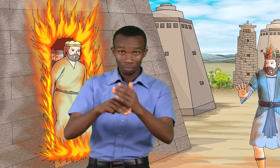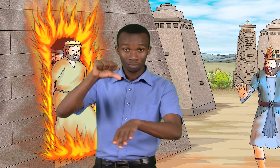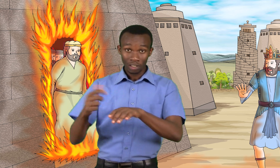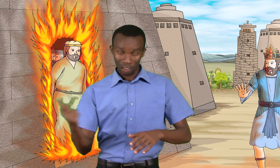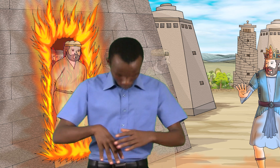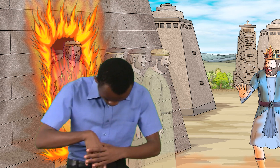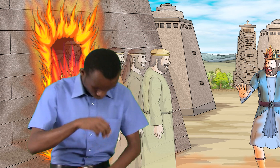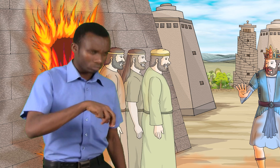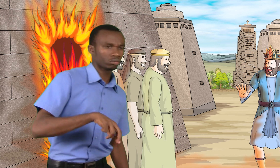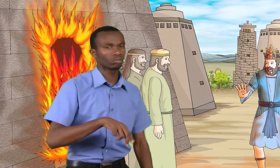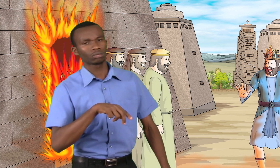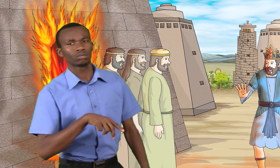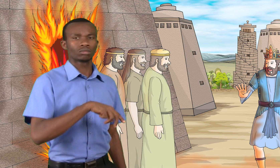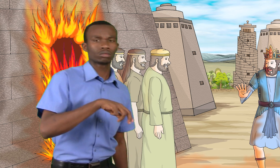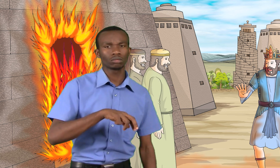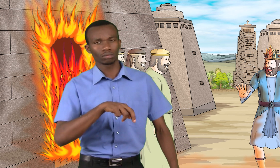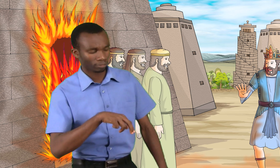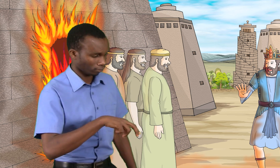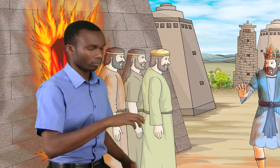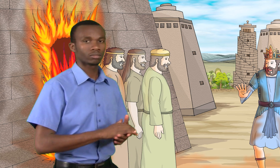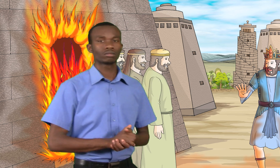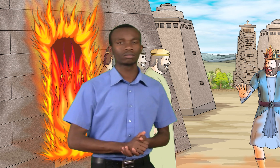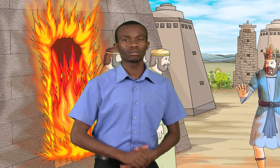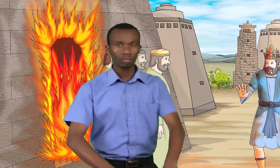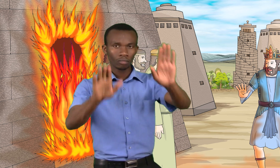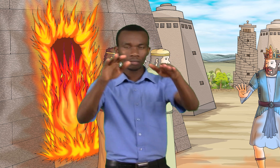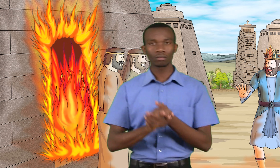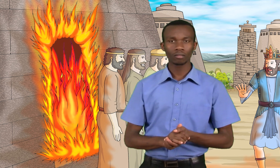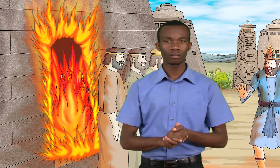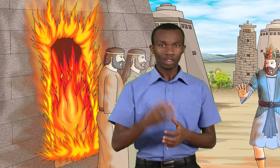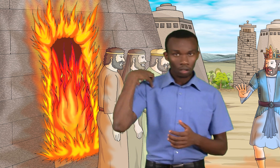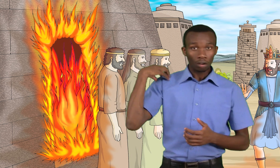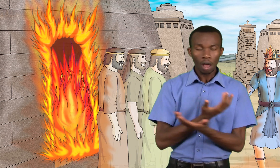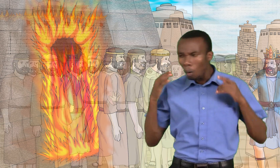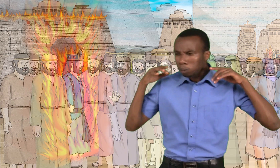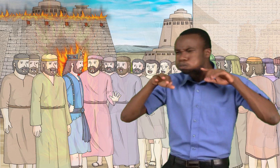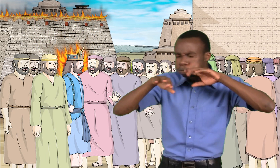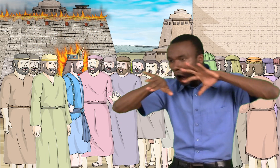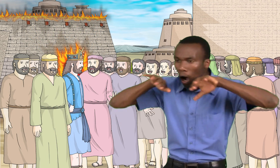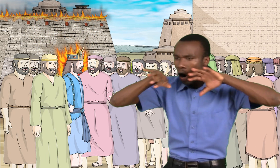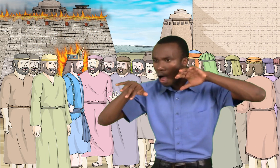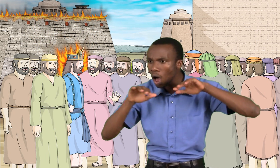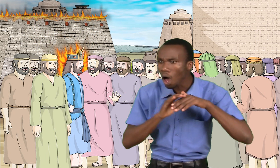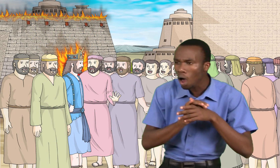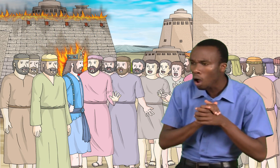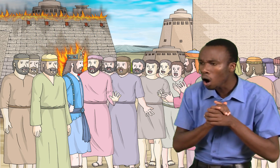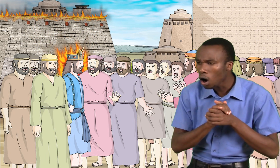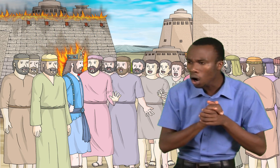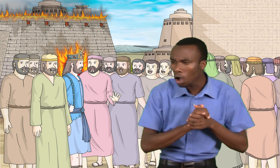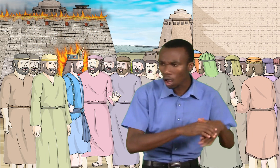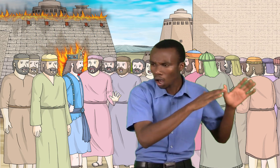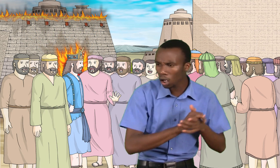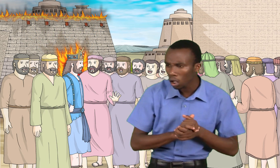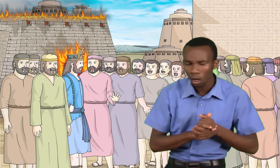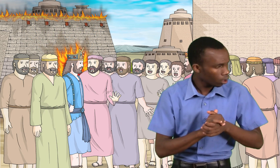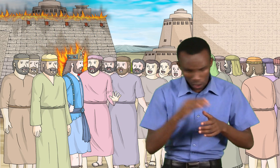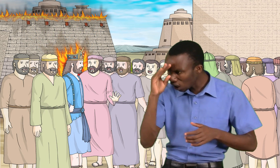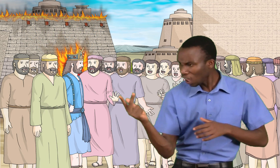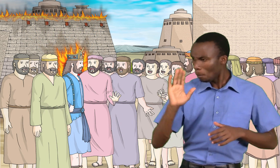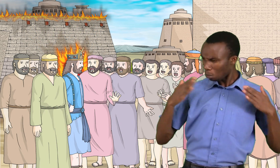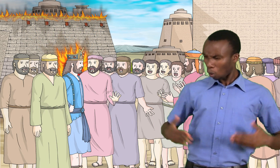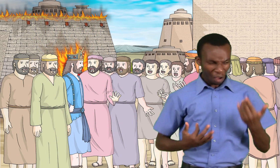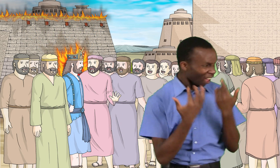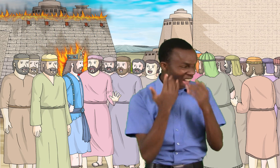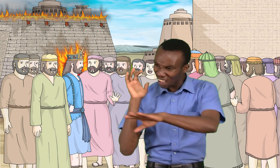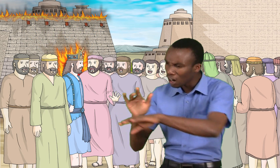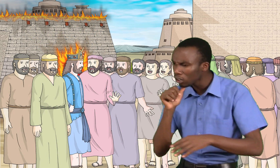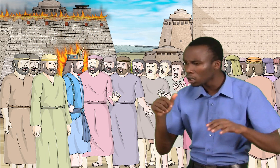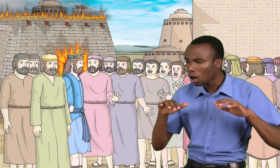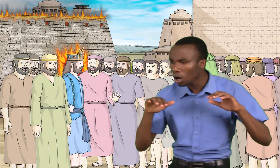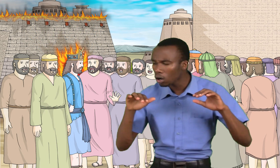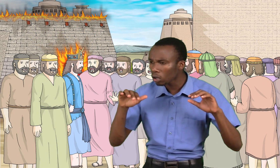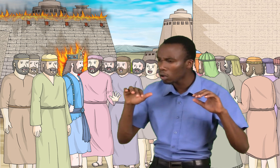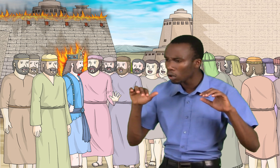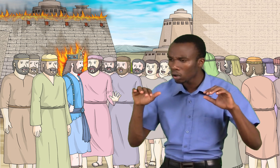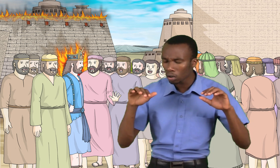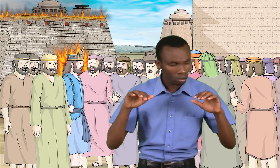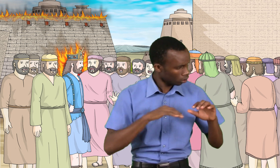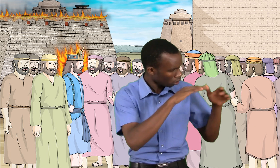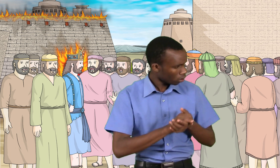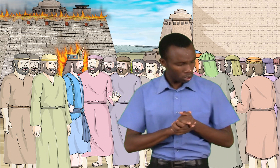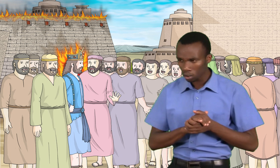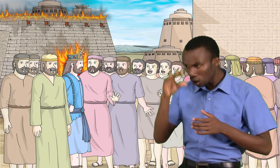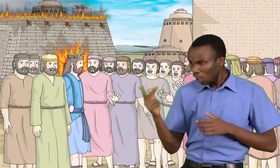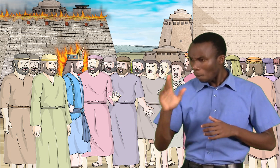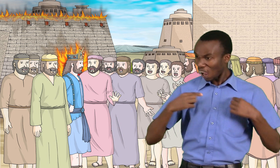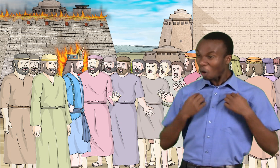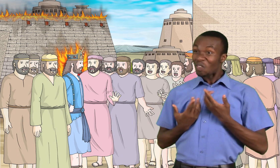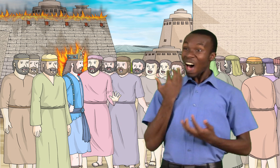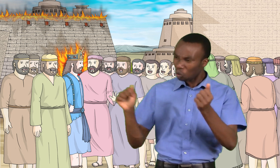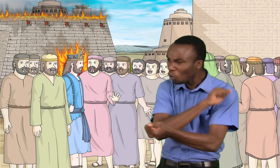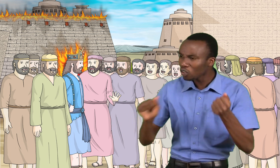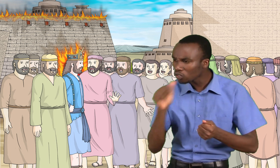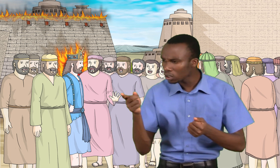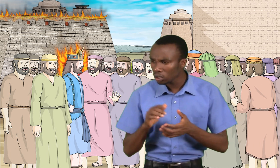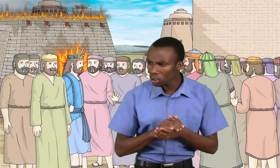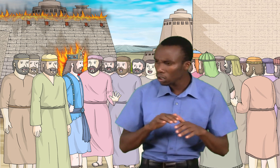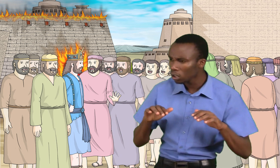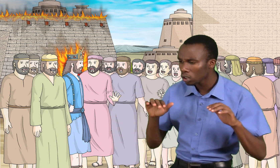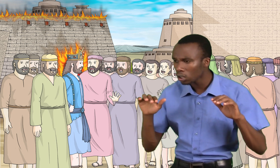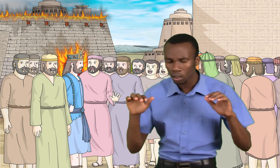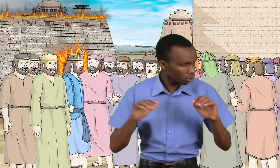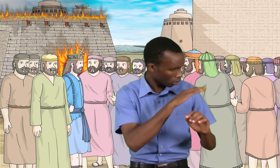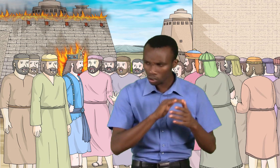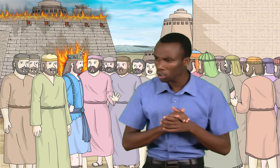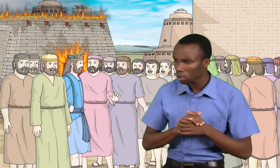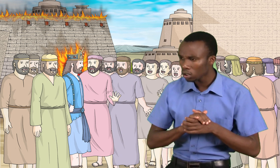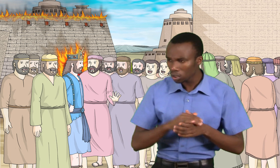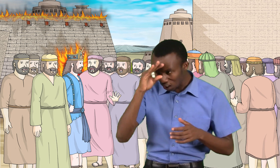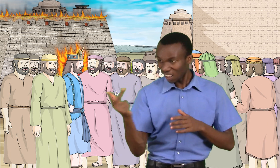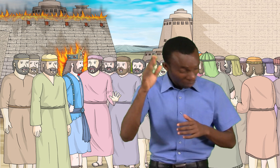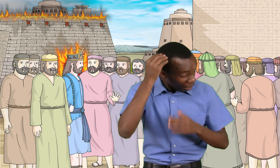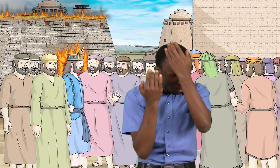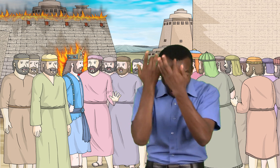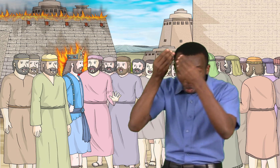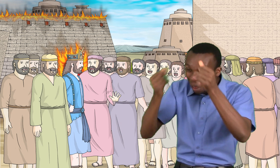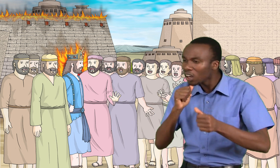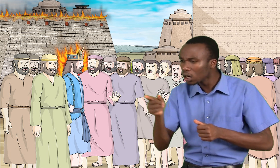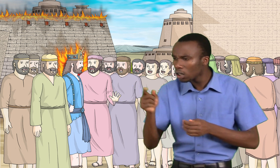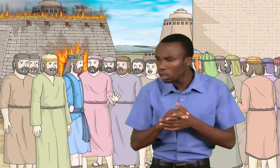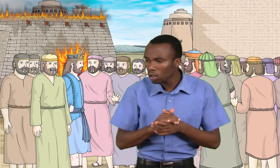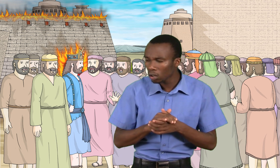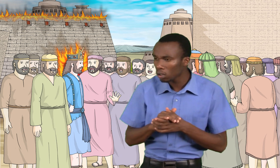So Shadrach, Meshach, and Abednego came out of the fire, and when the satraps, prefects, governors, and royal advisers had gathered around, they saw that the fire had no effect on the bodies of these men.